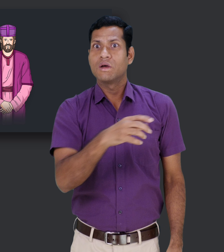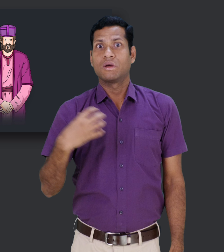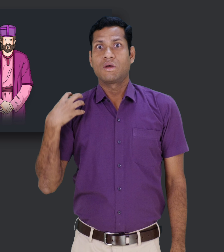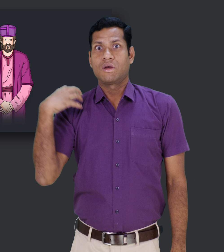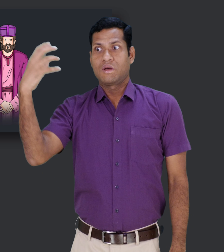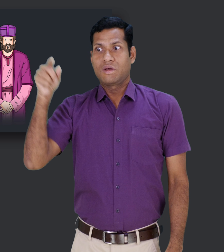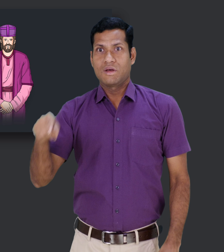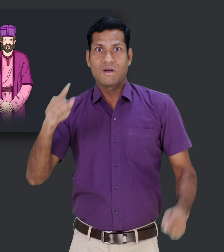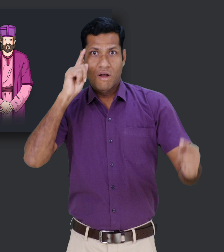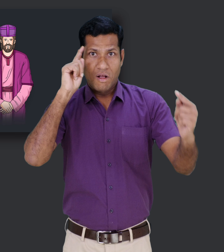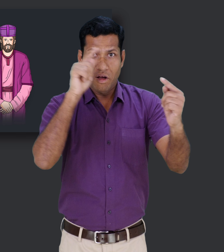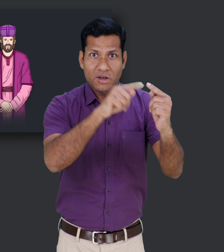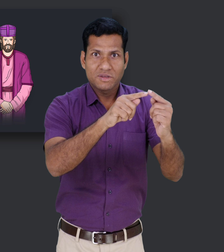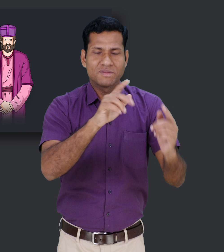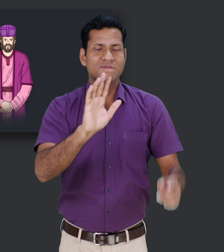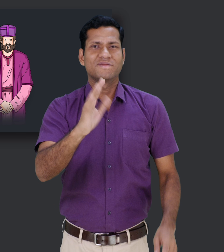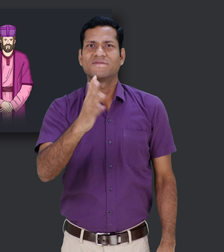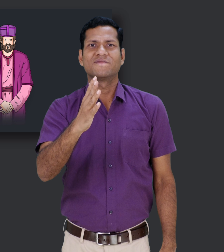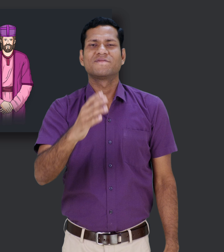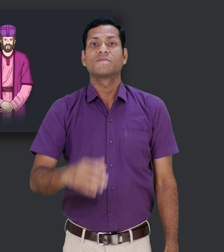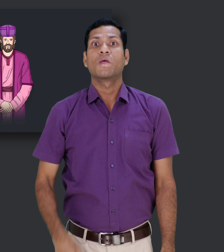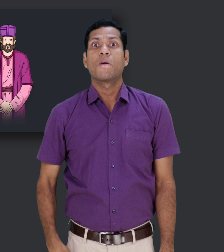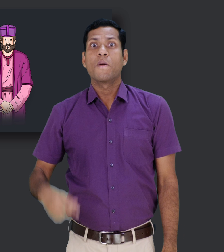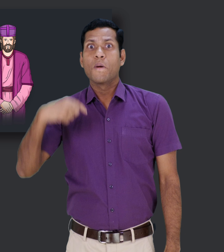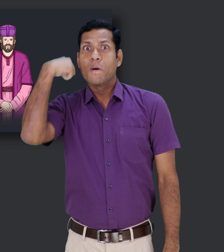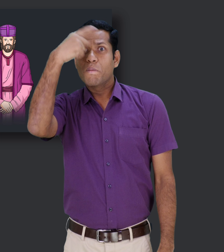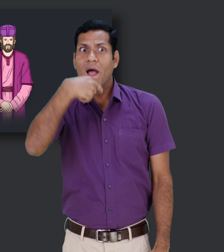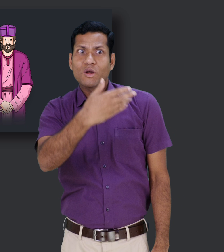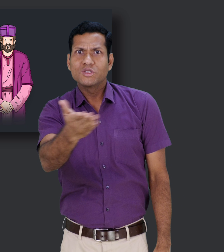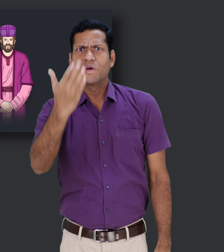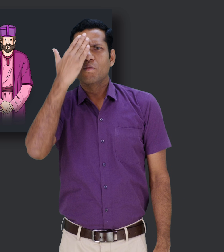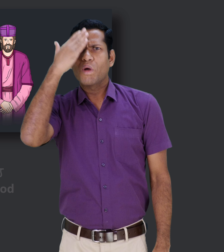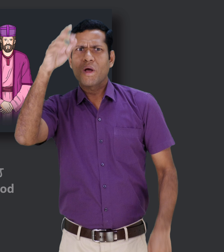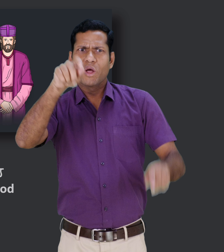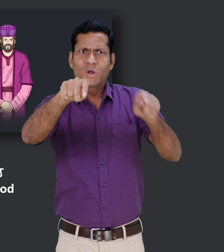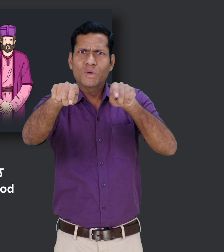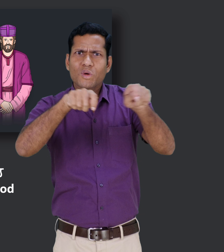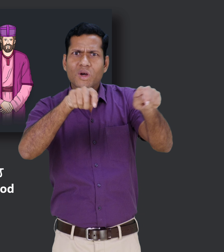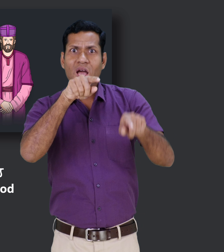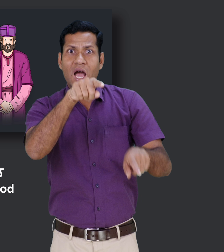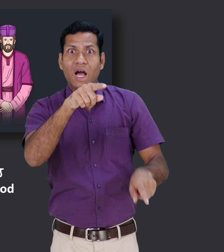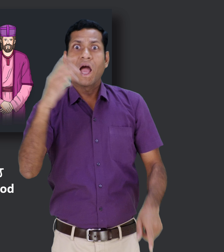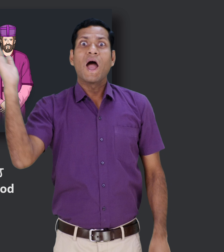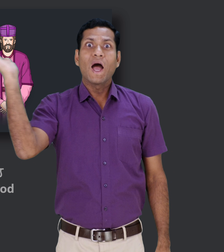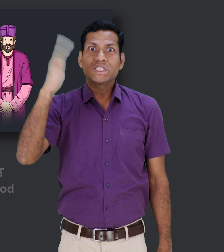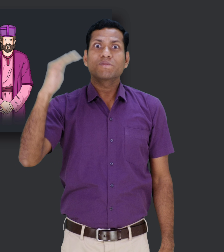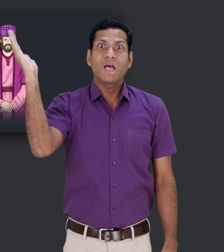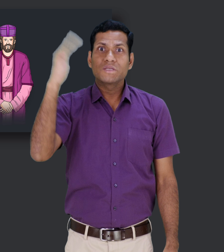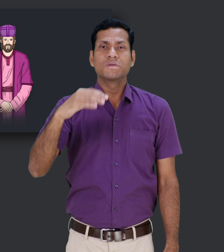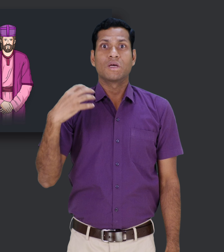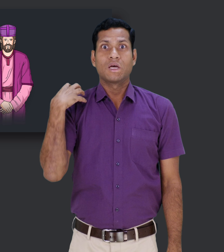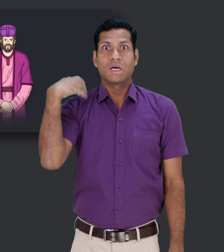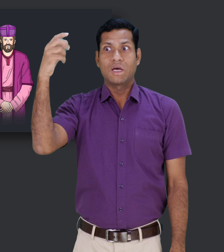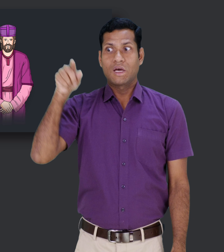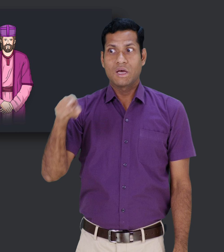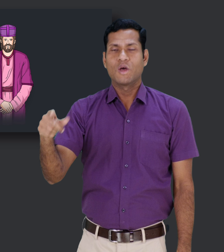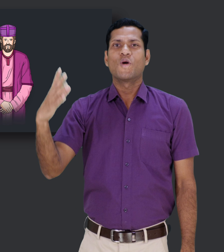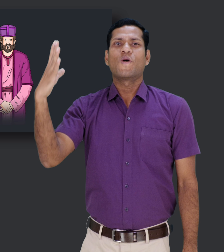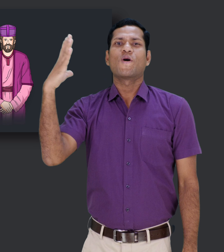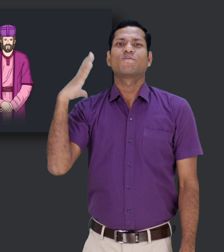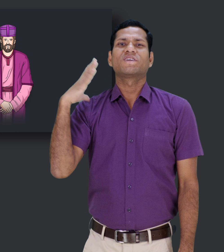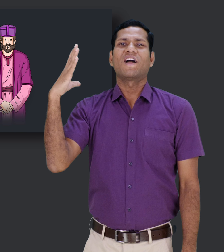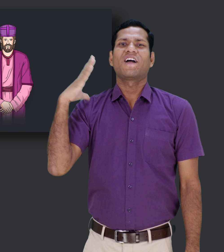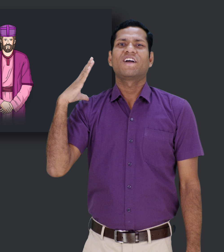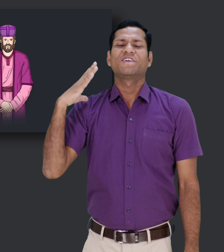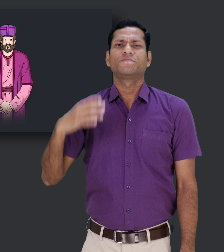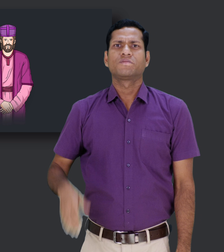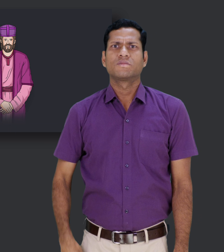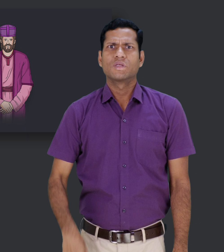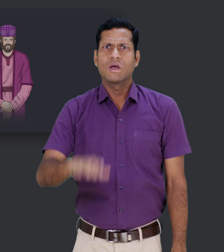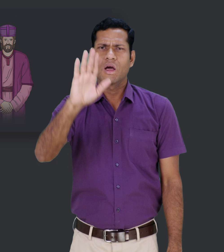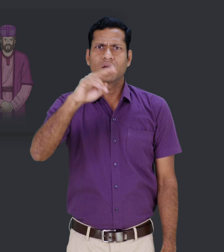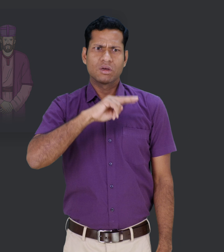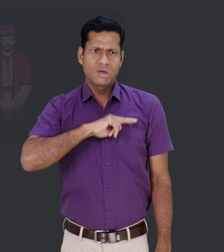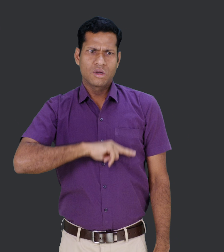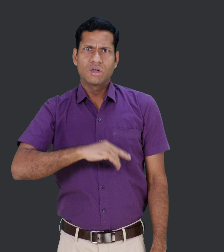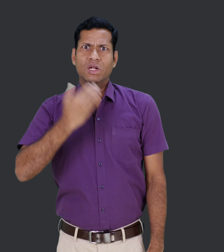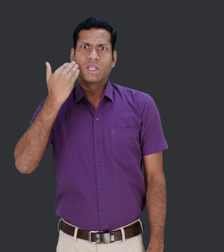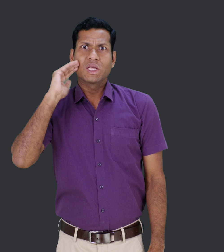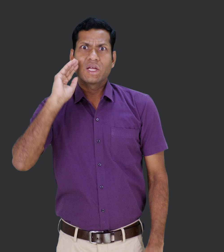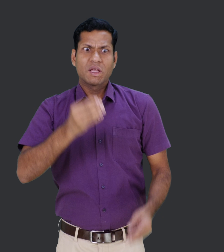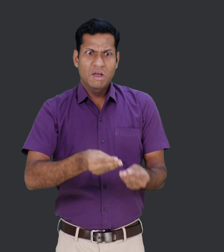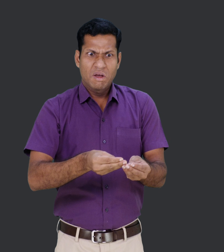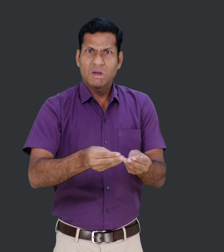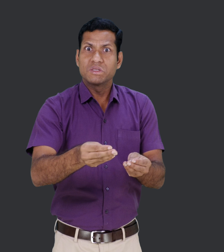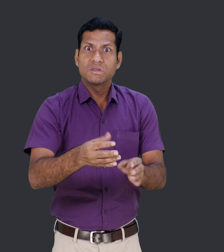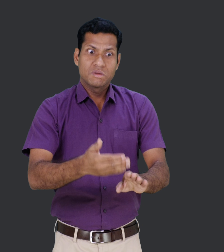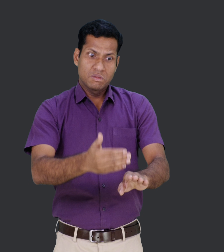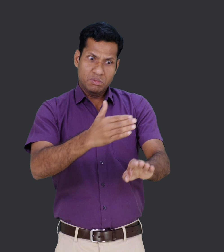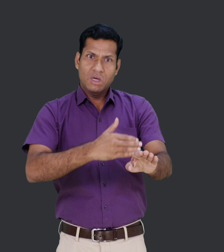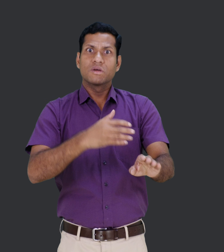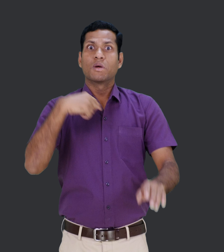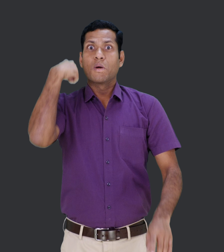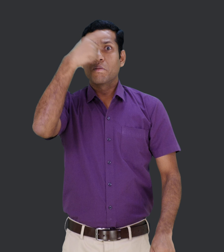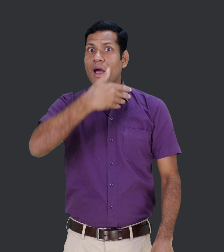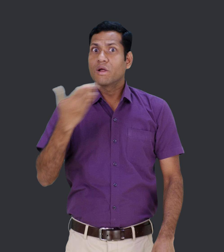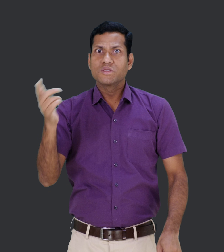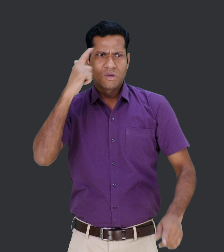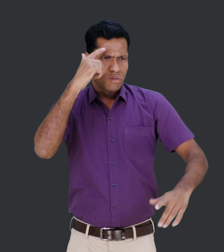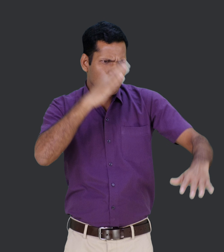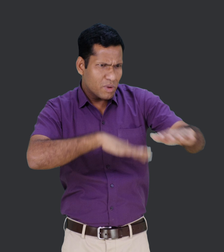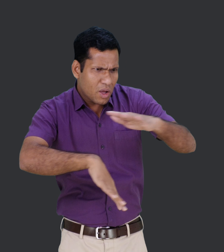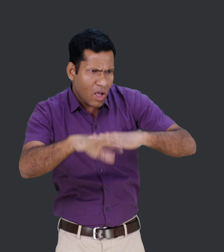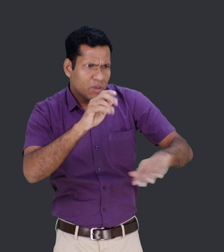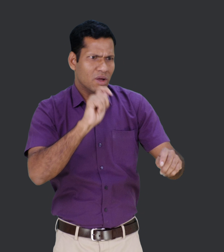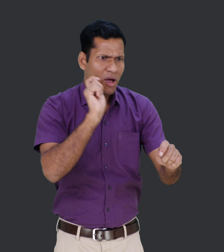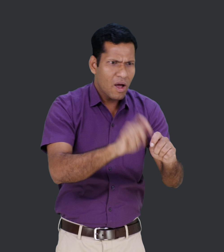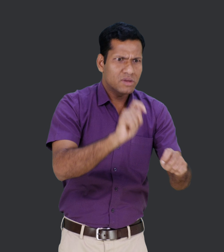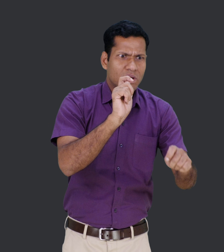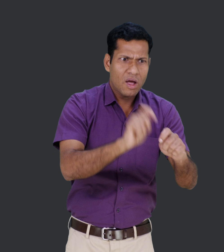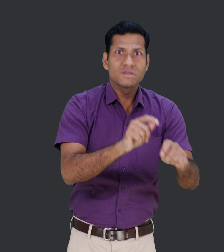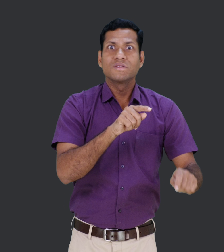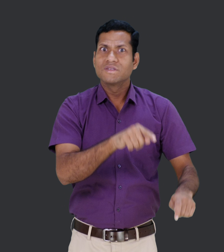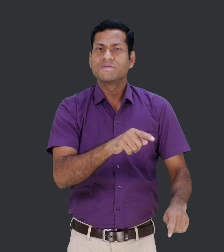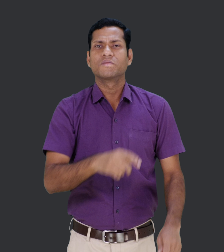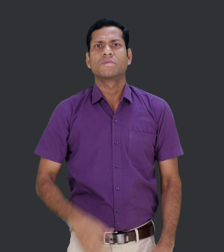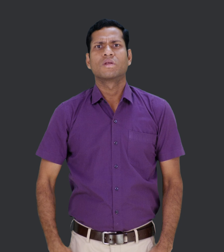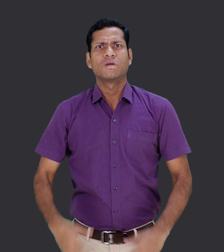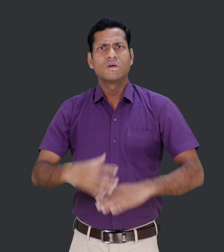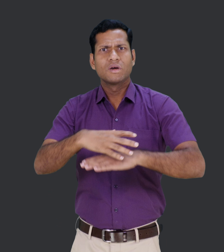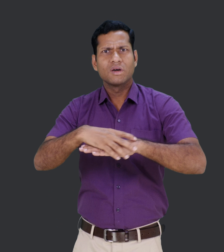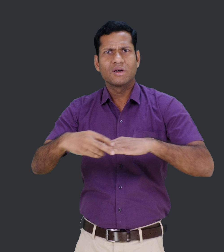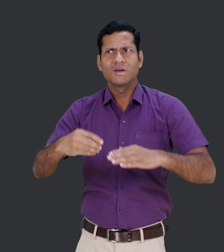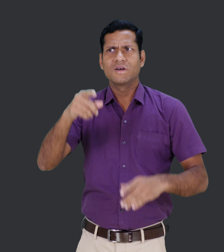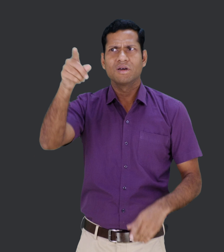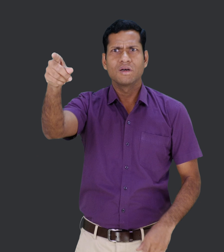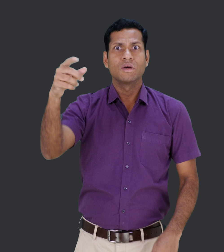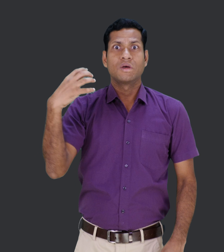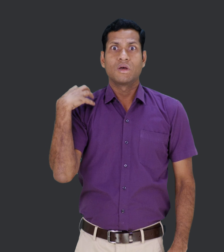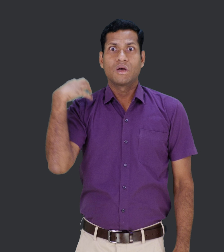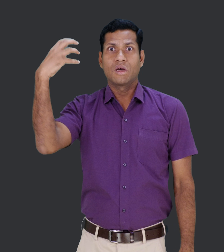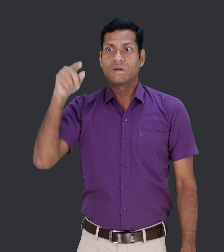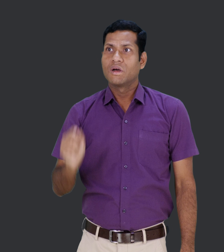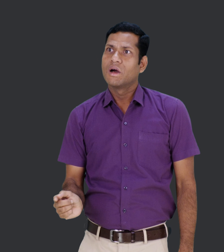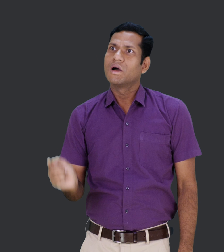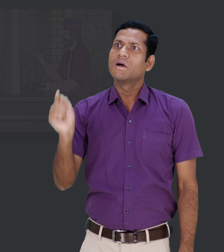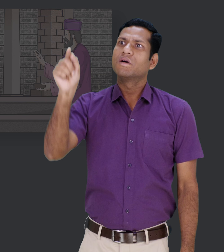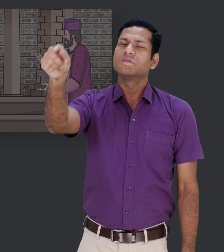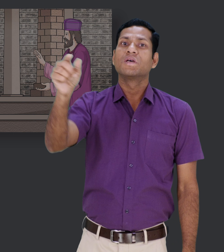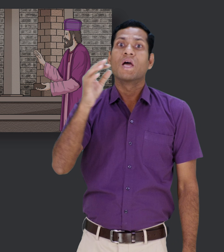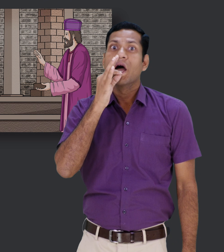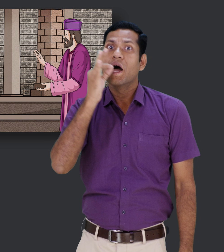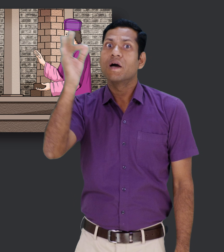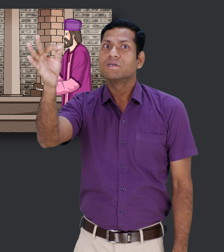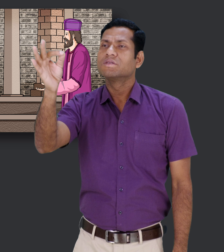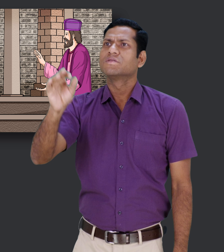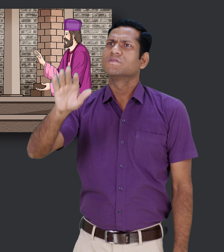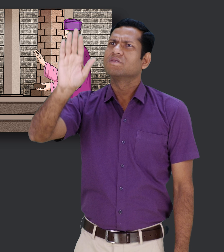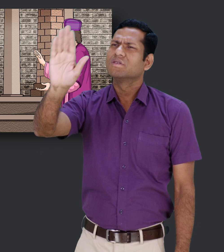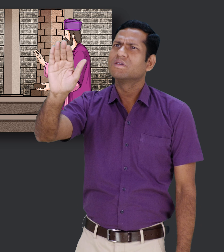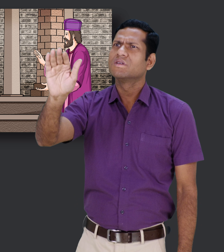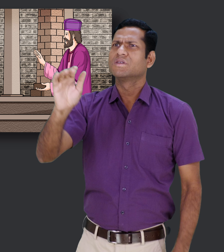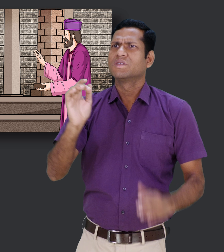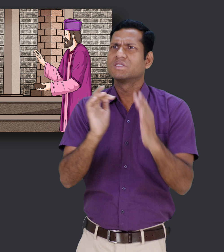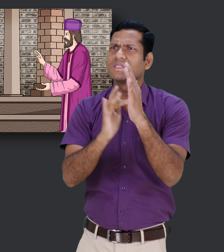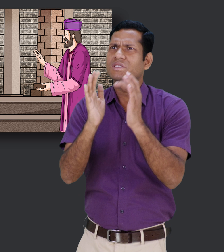He was from the Judean town of Arimathea, and was waiting for the kingdom of God.